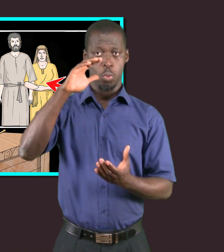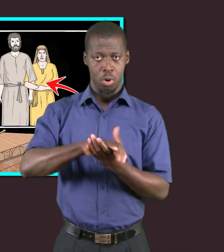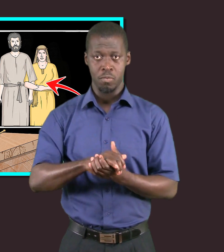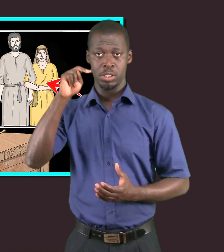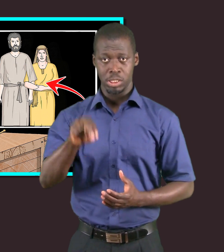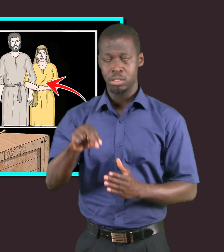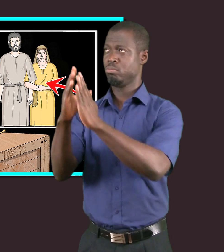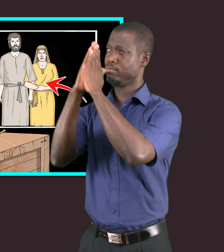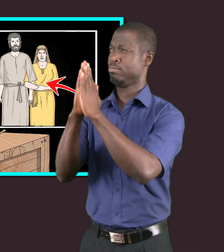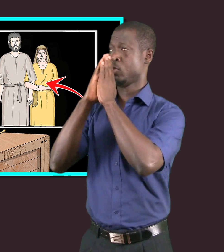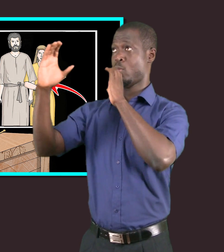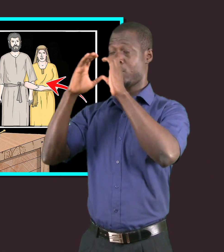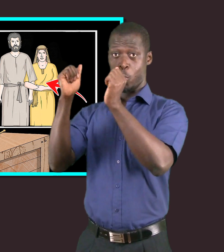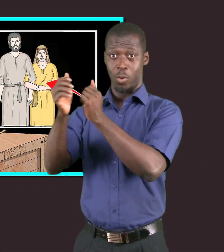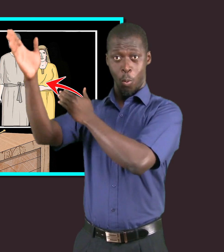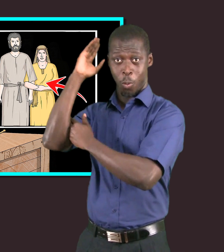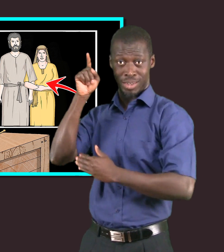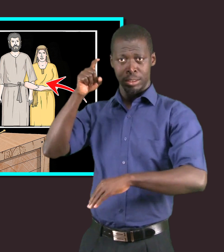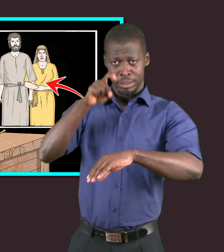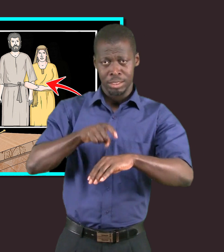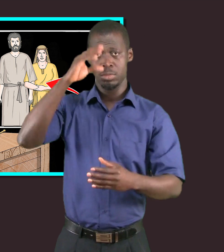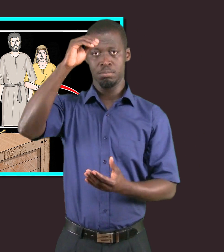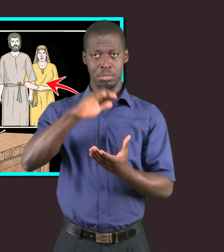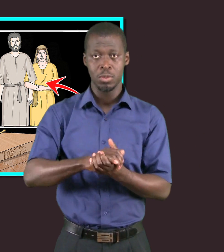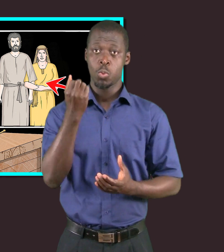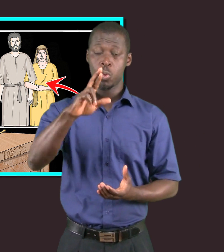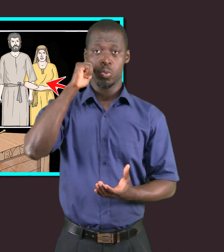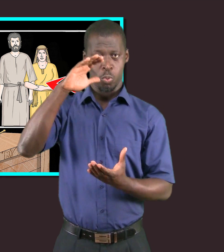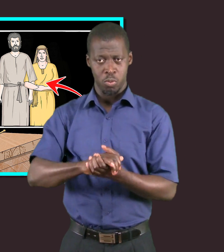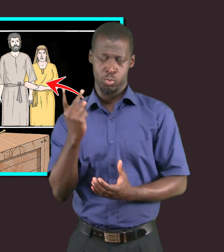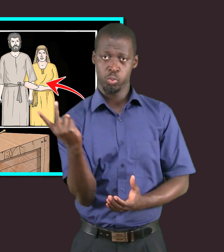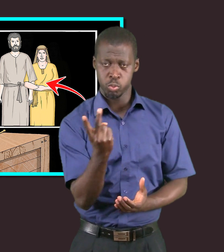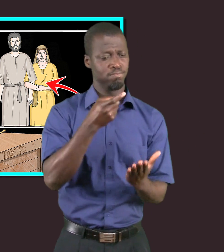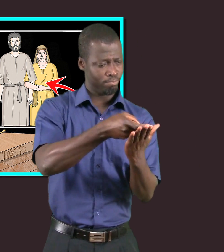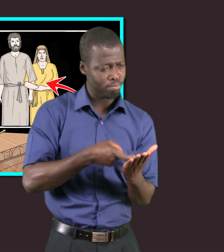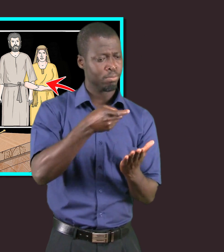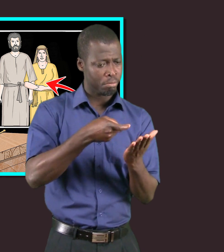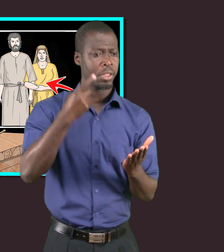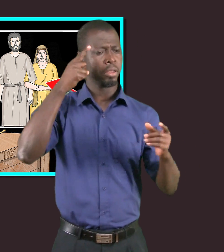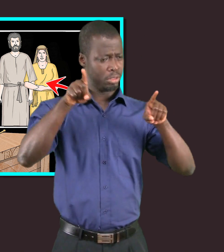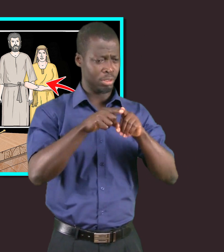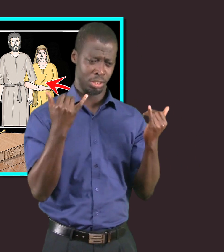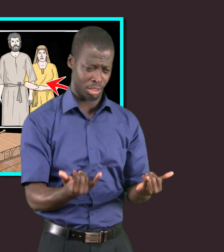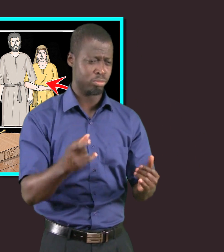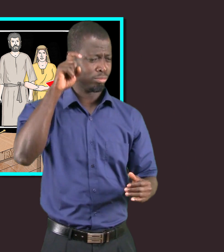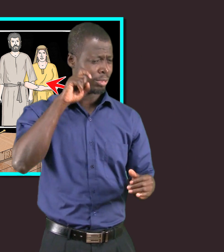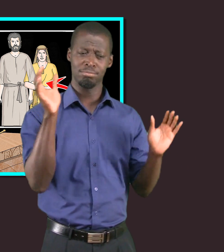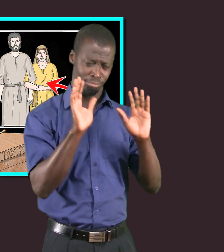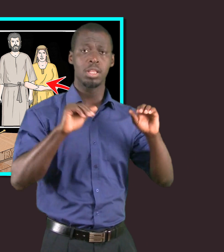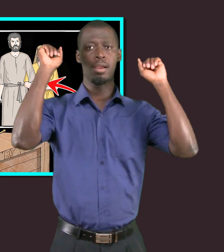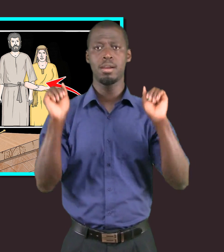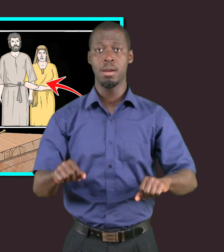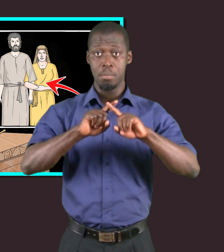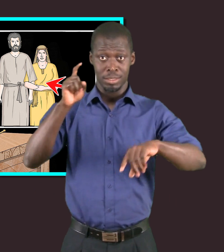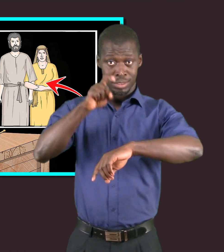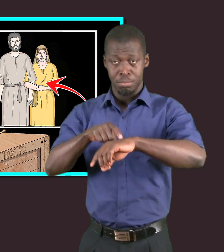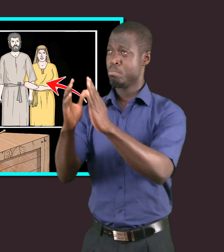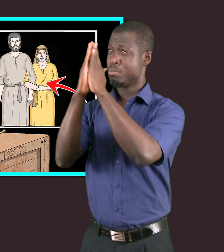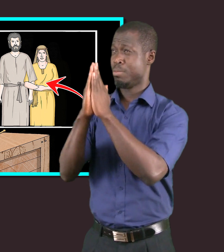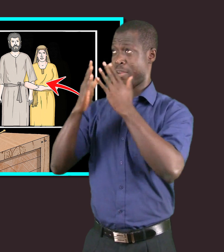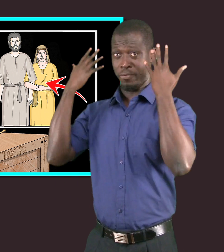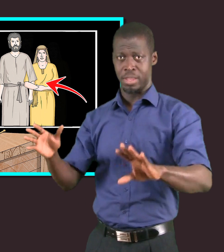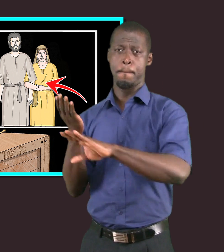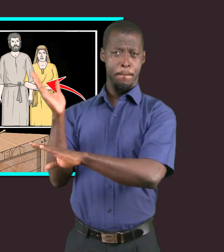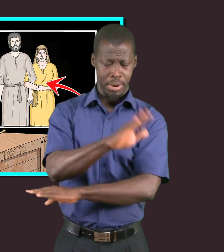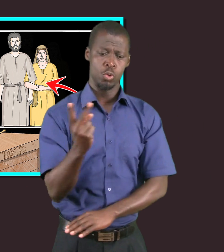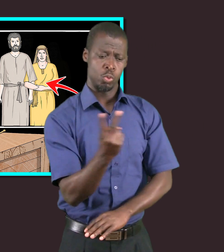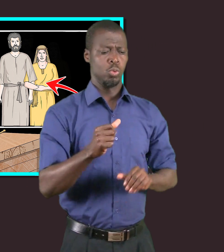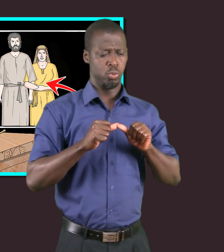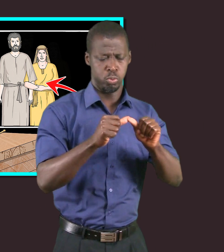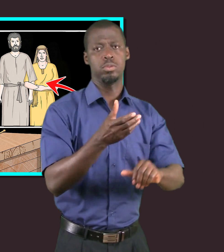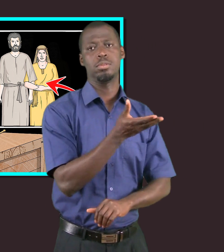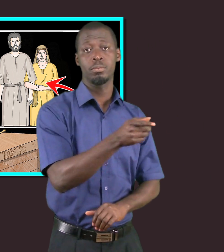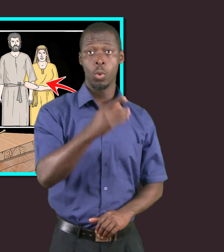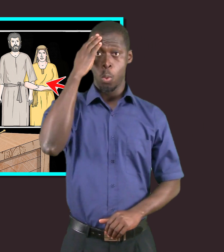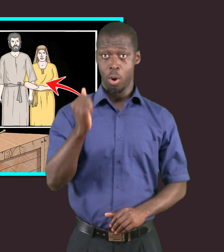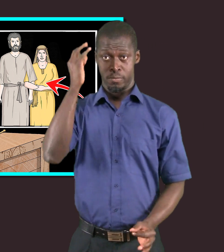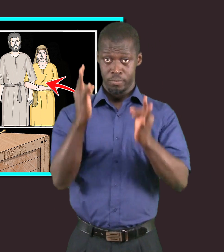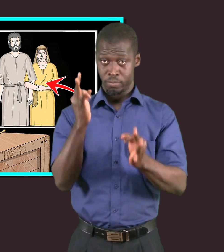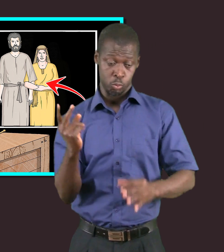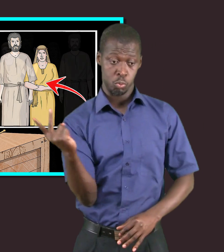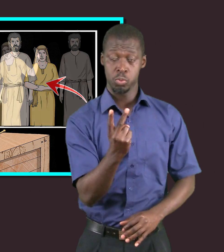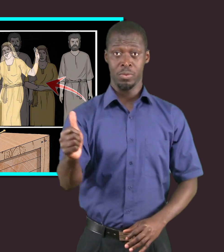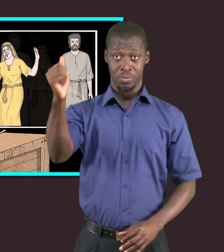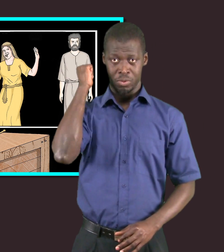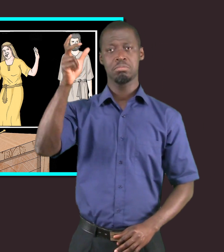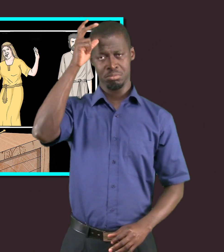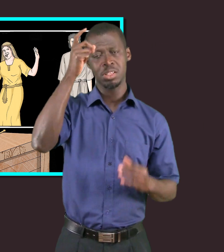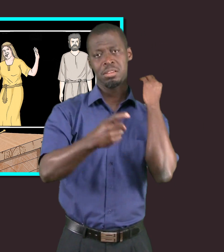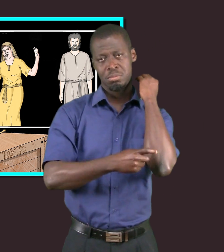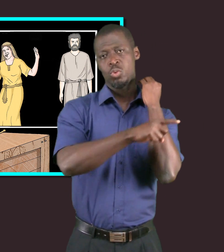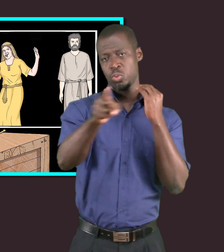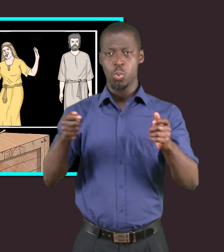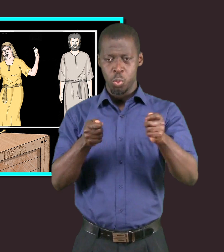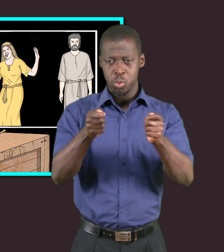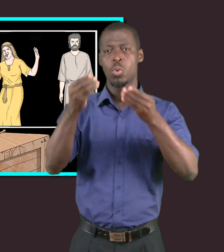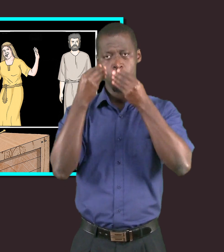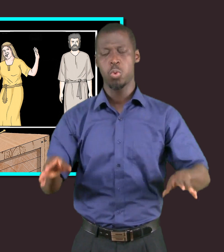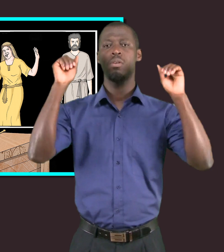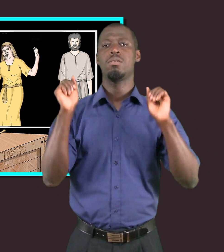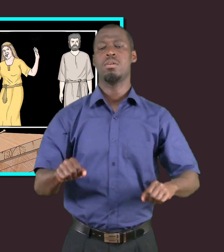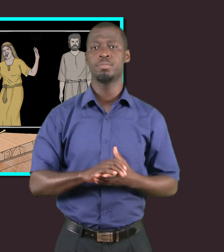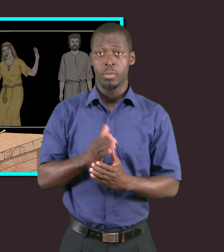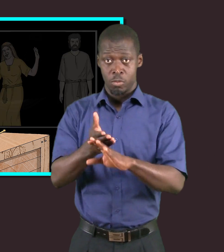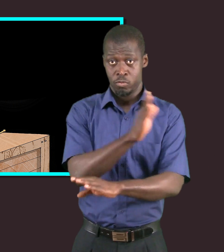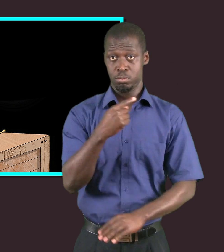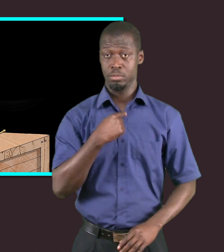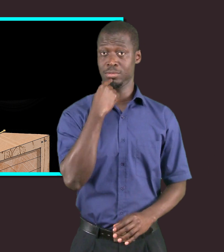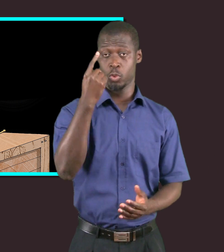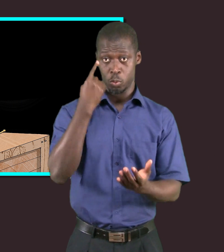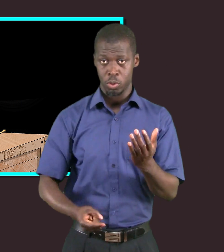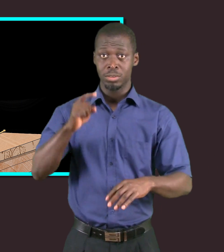Do not deprive each other, except by mutual consent and for a time, so you may devote yourselves to prayer.